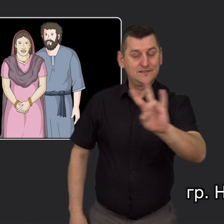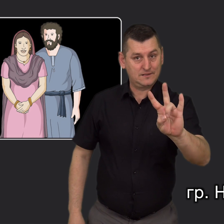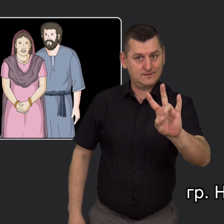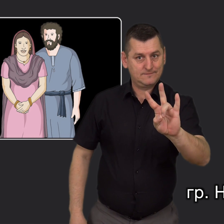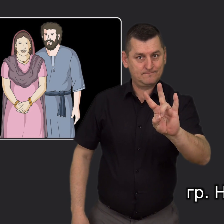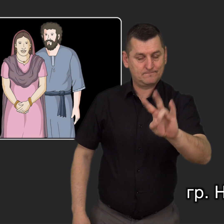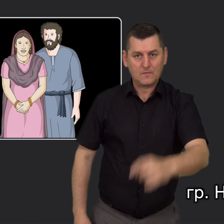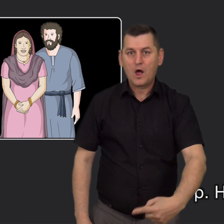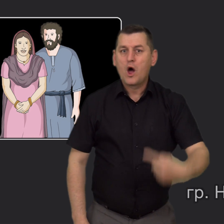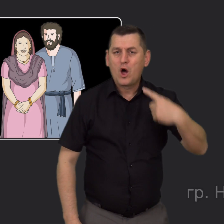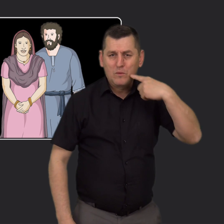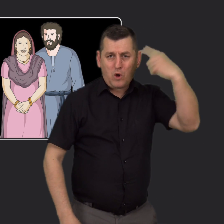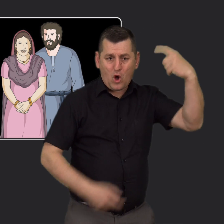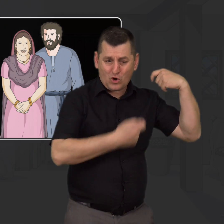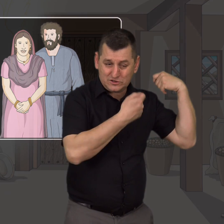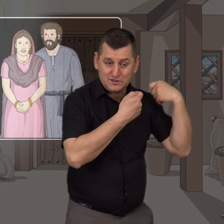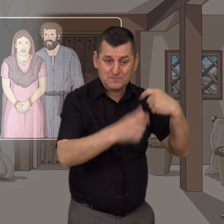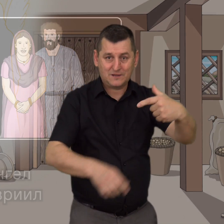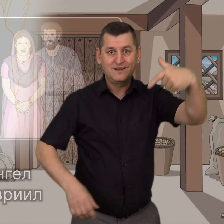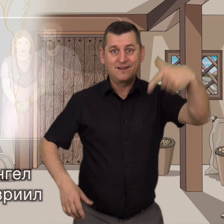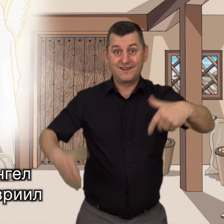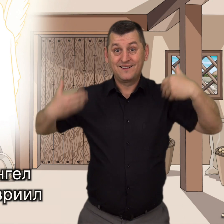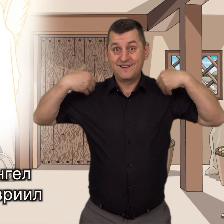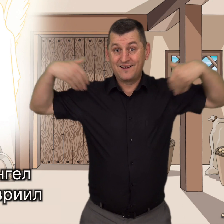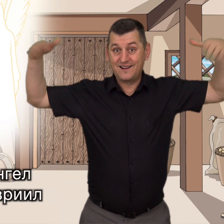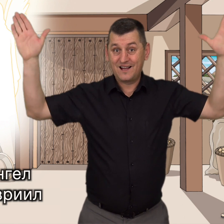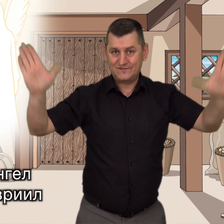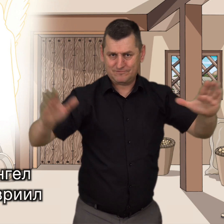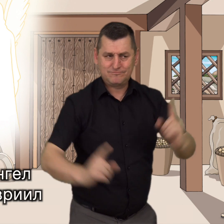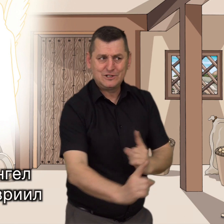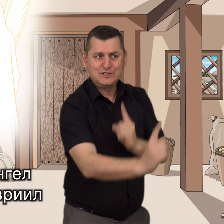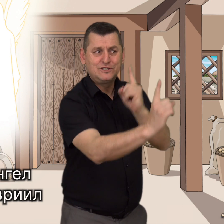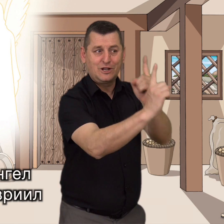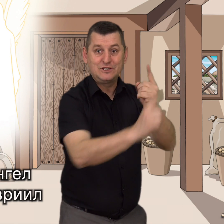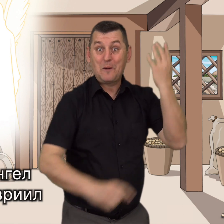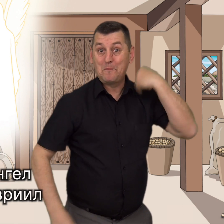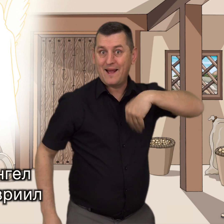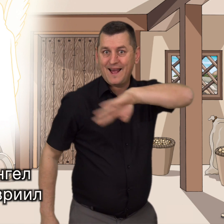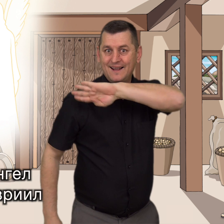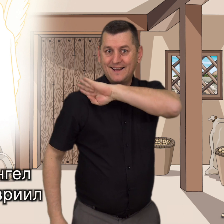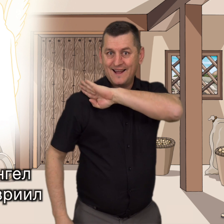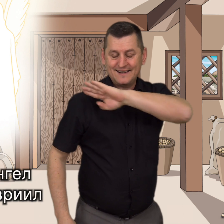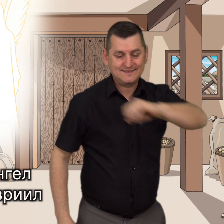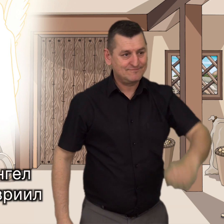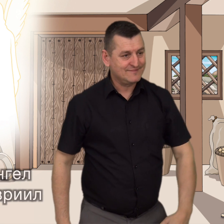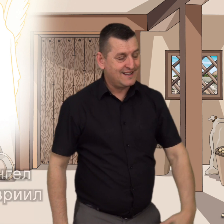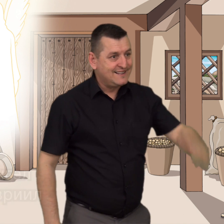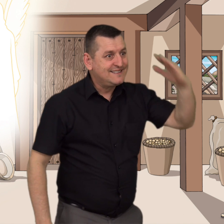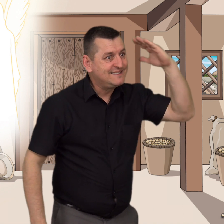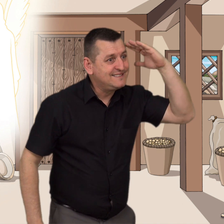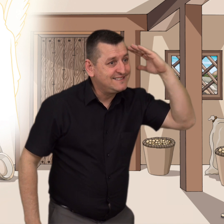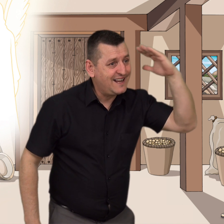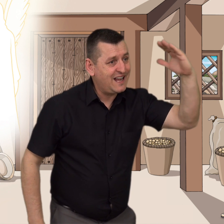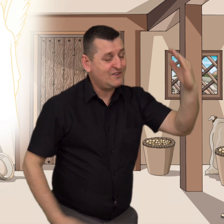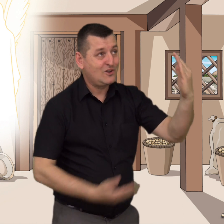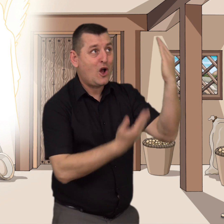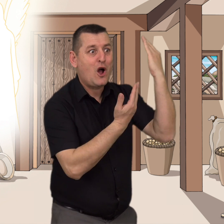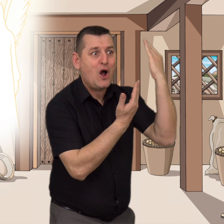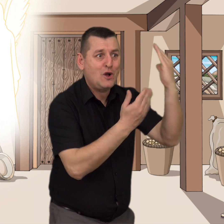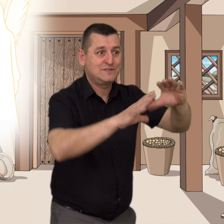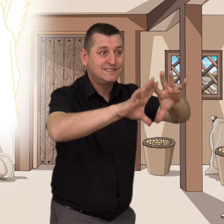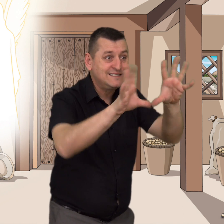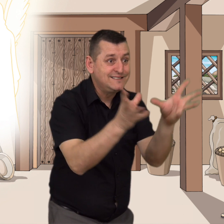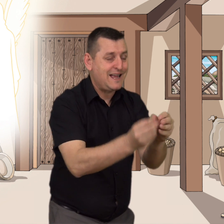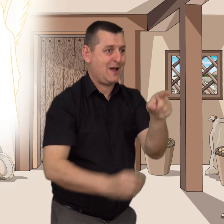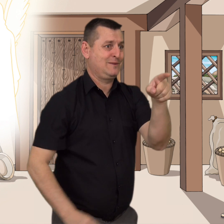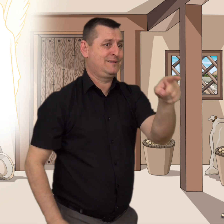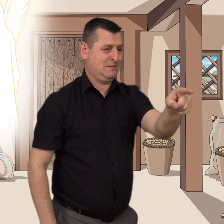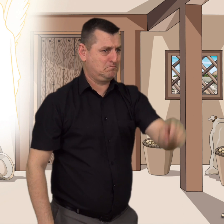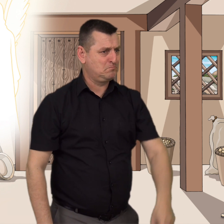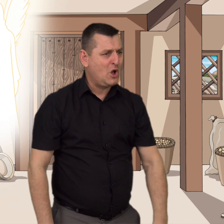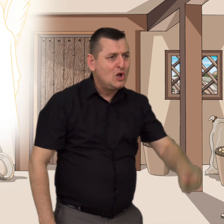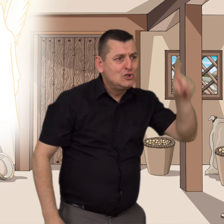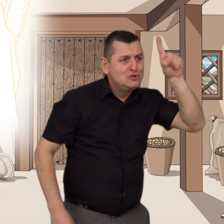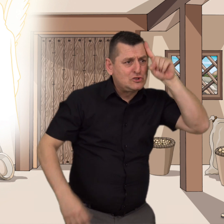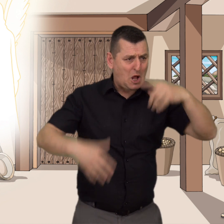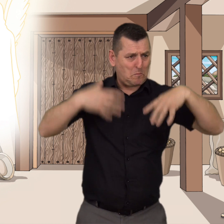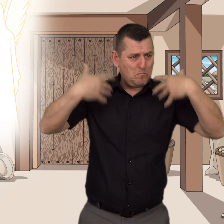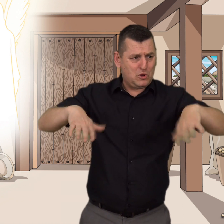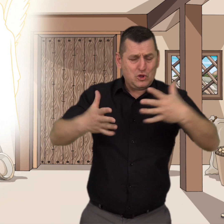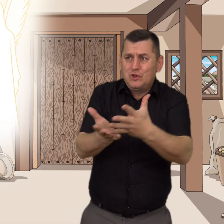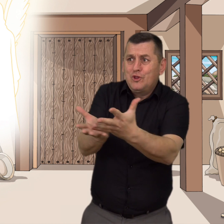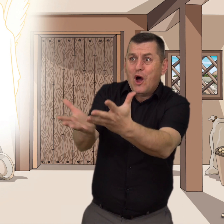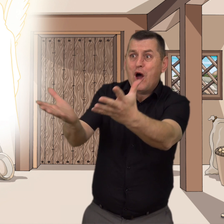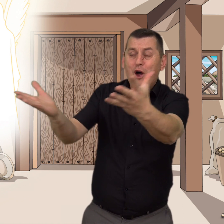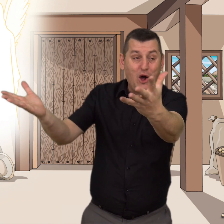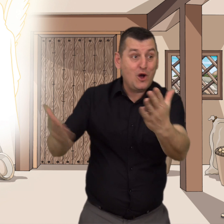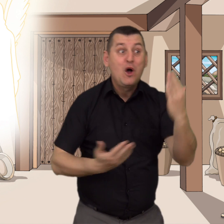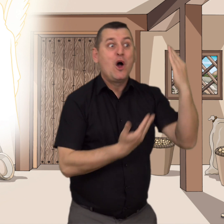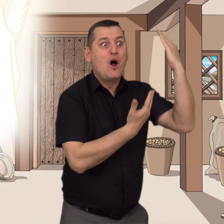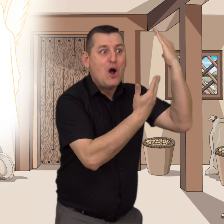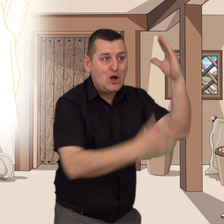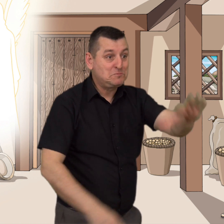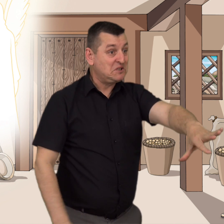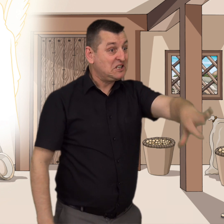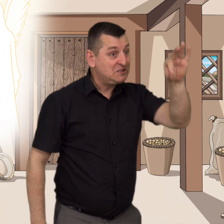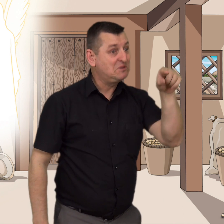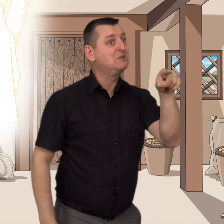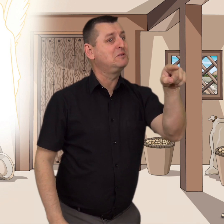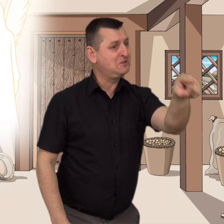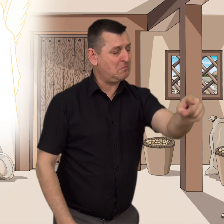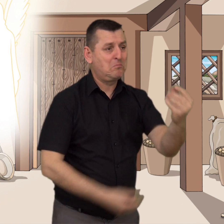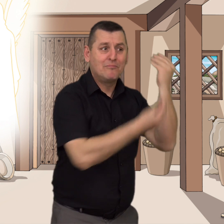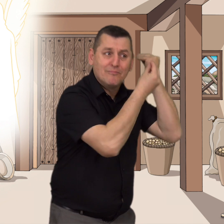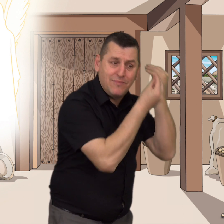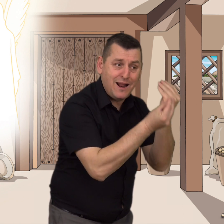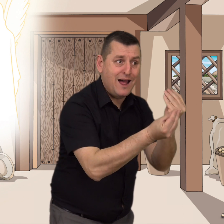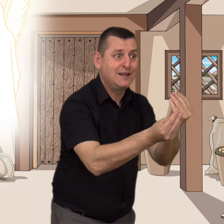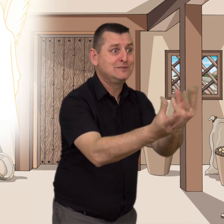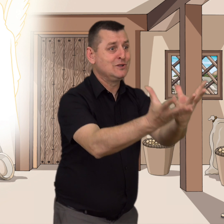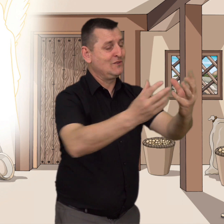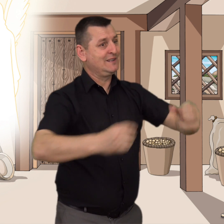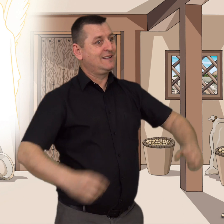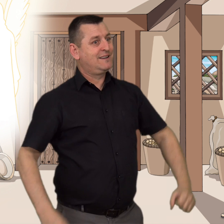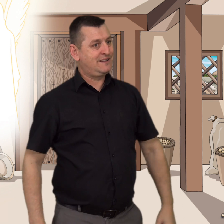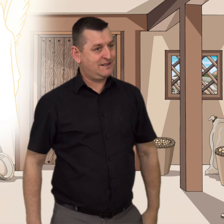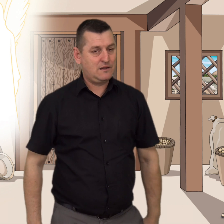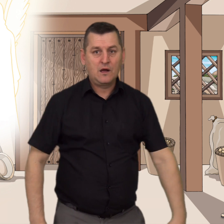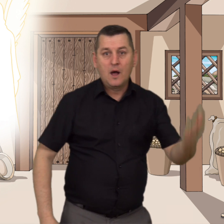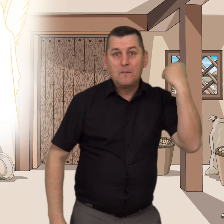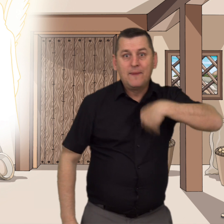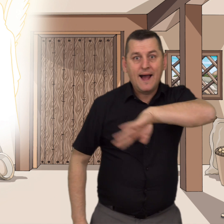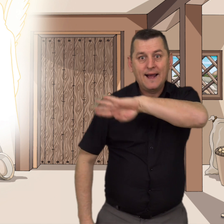The angel appeared to her and said, “Greetings, you who are highly favored! The Lord is with you.”